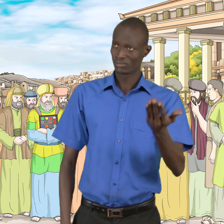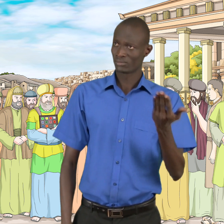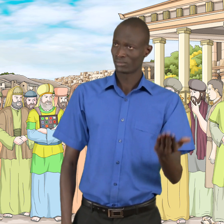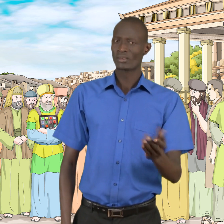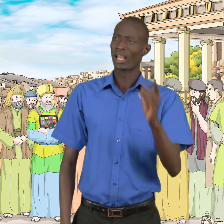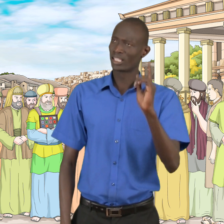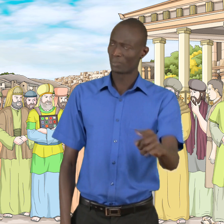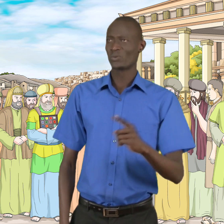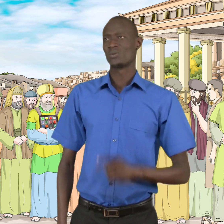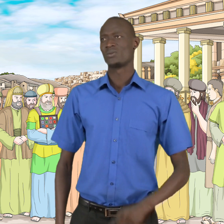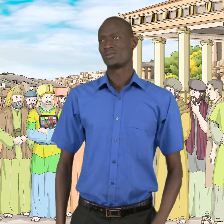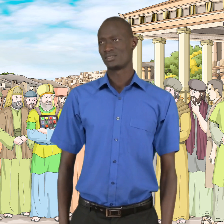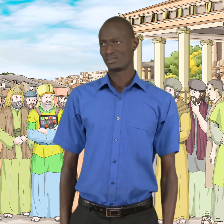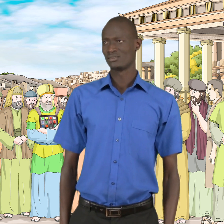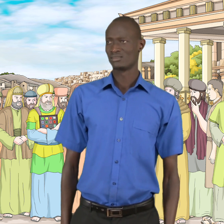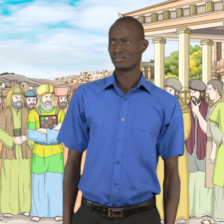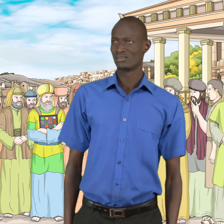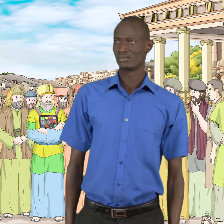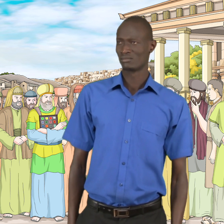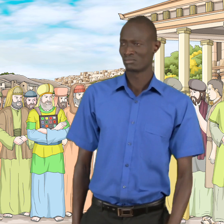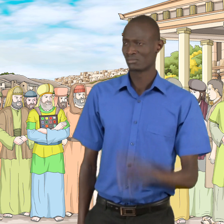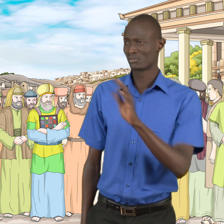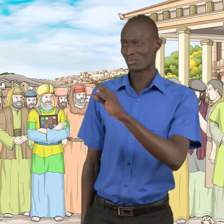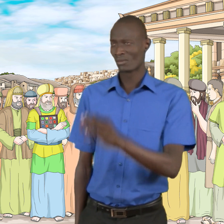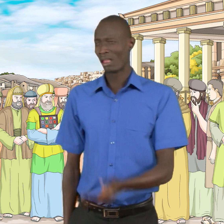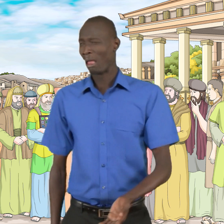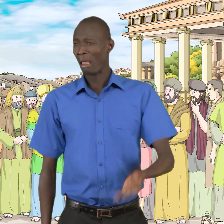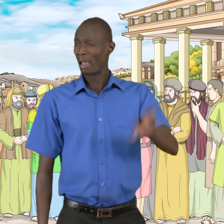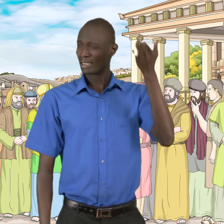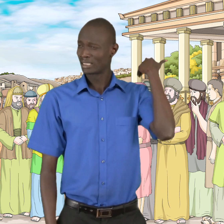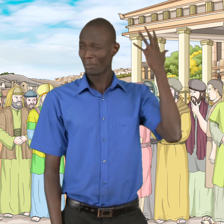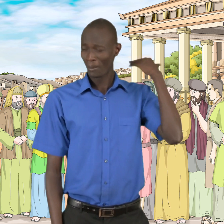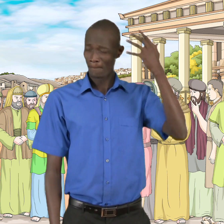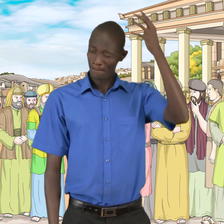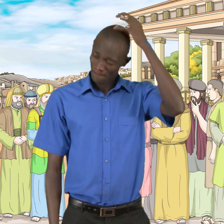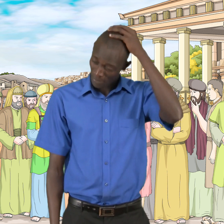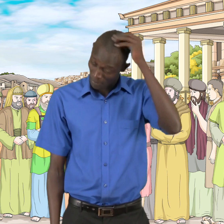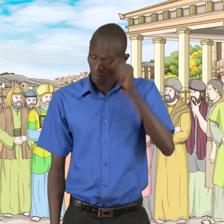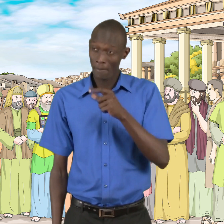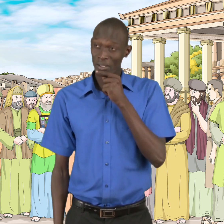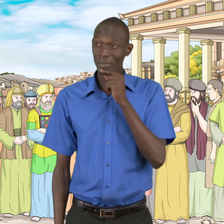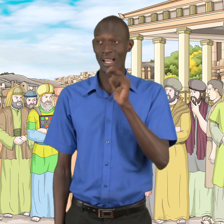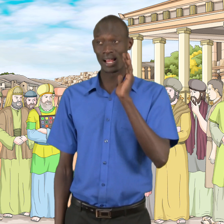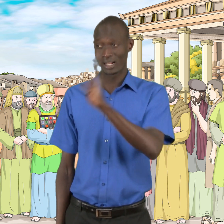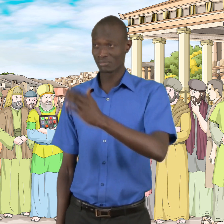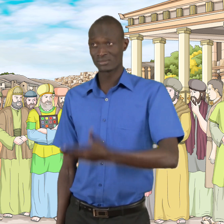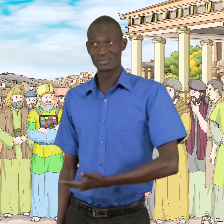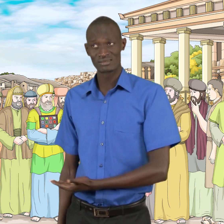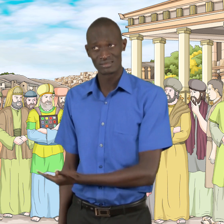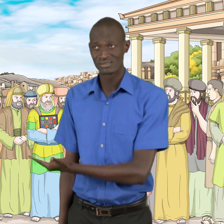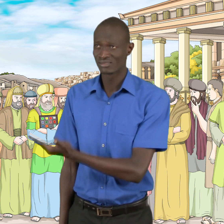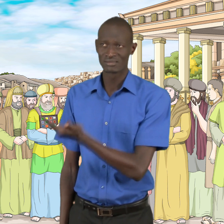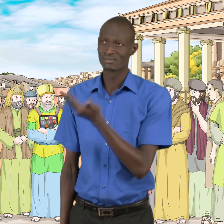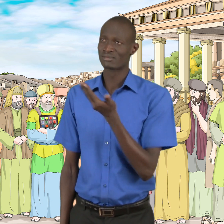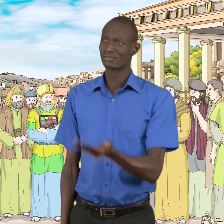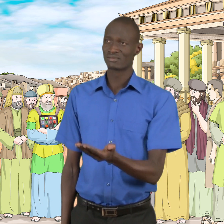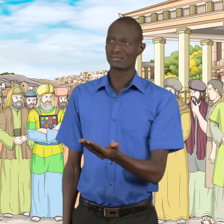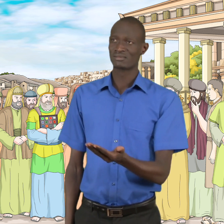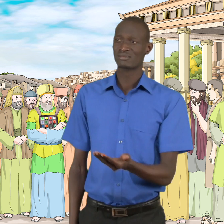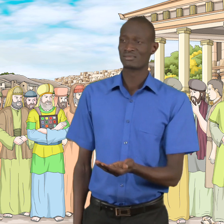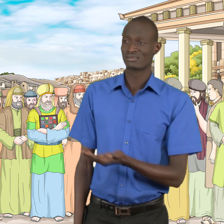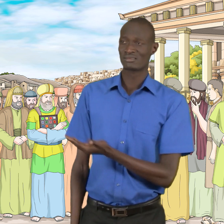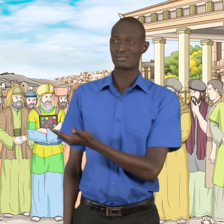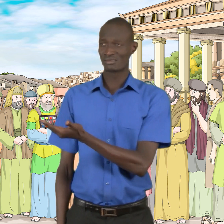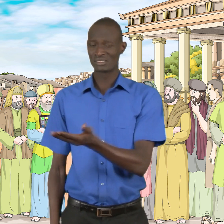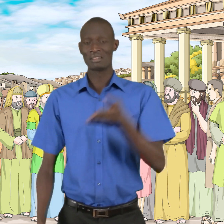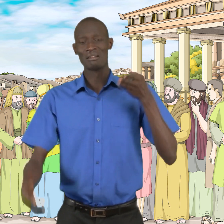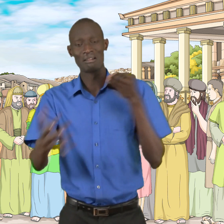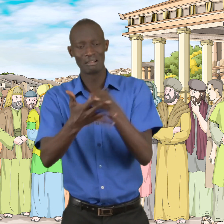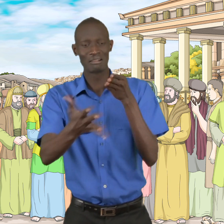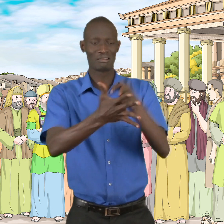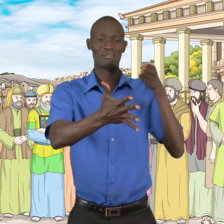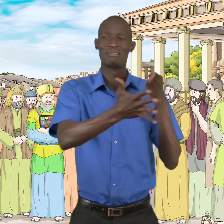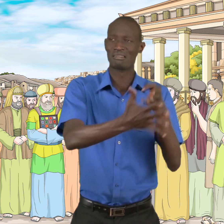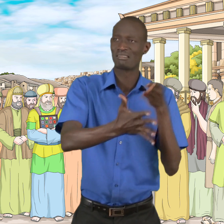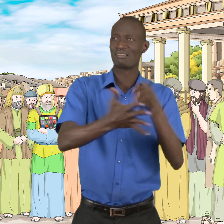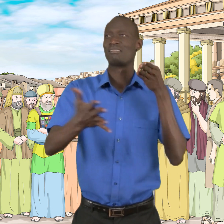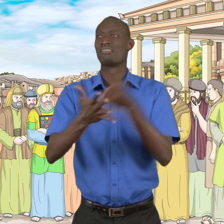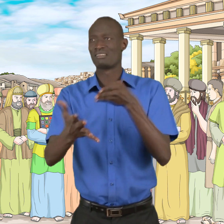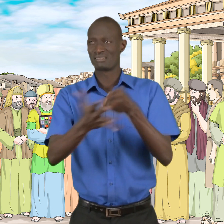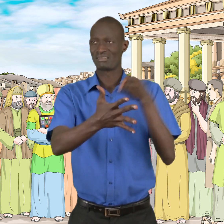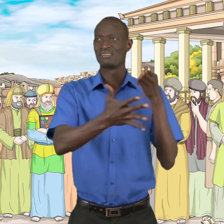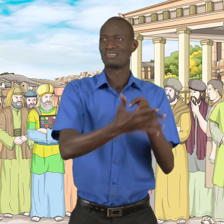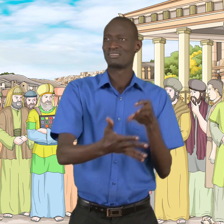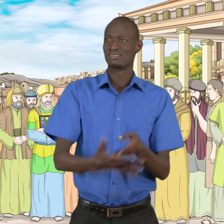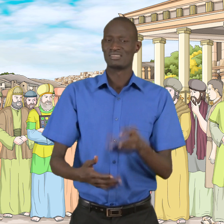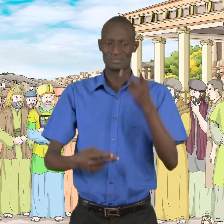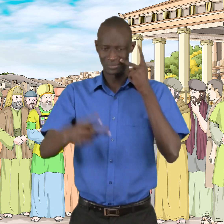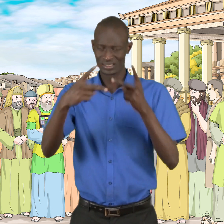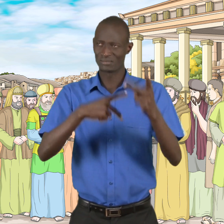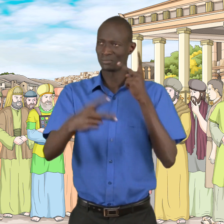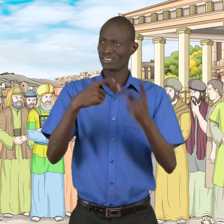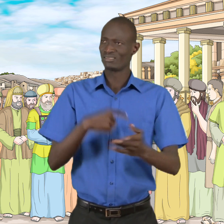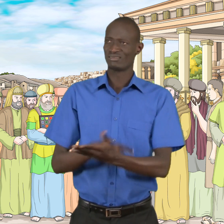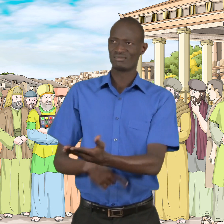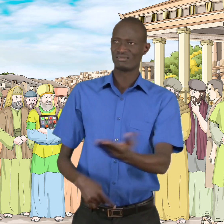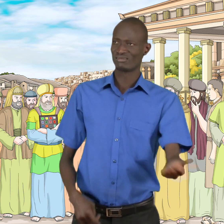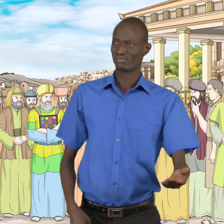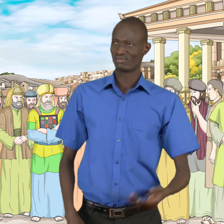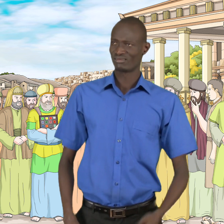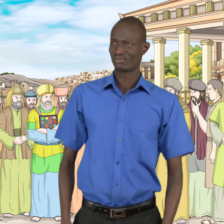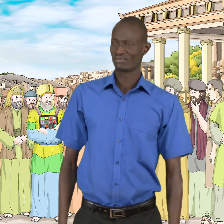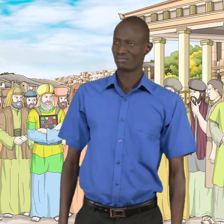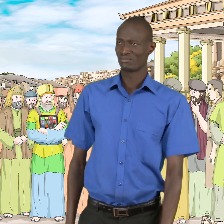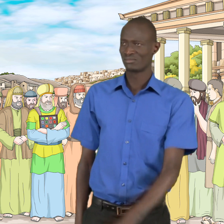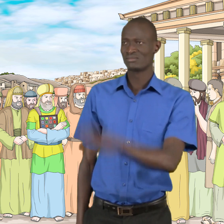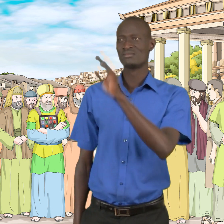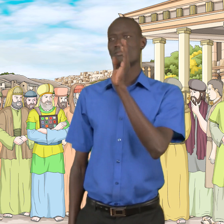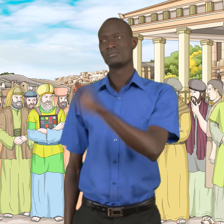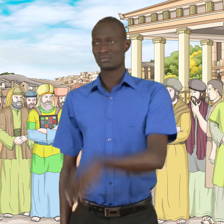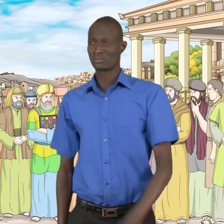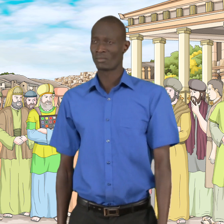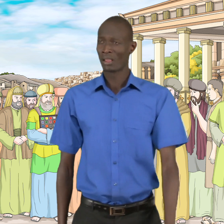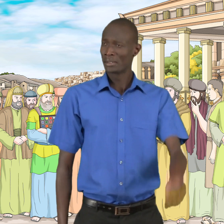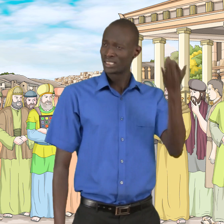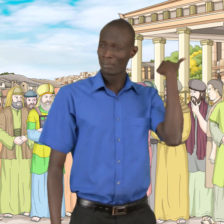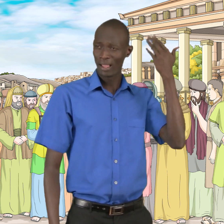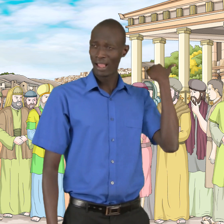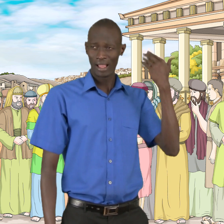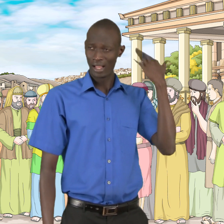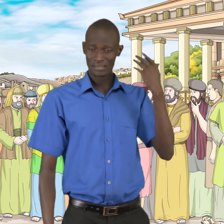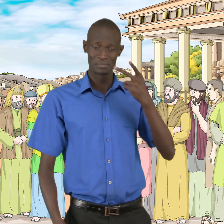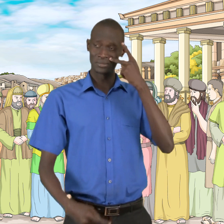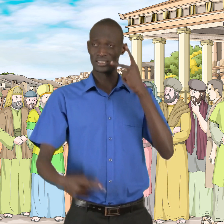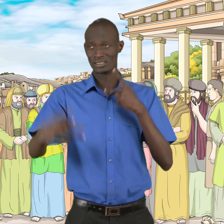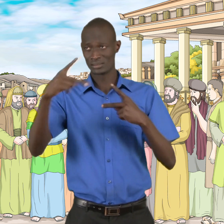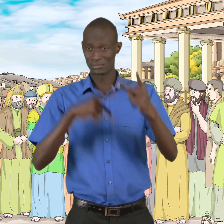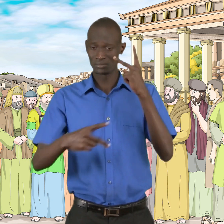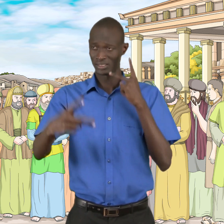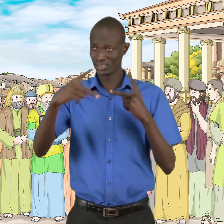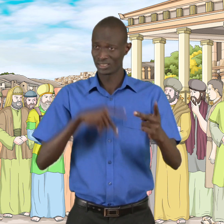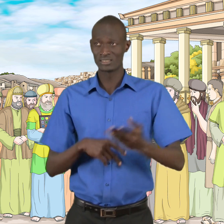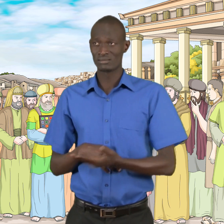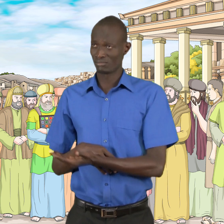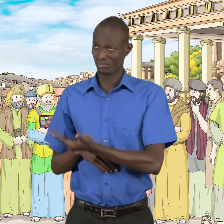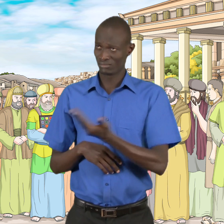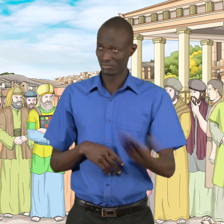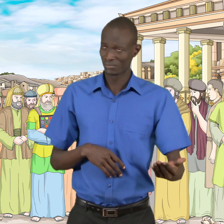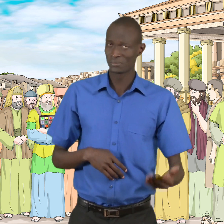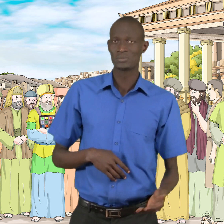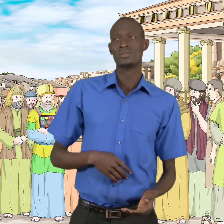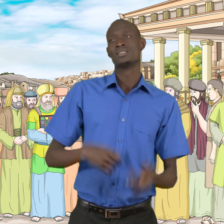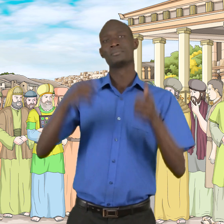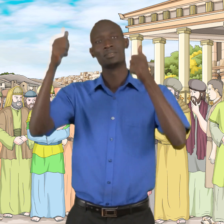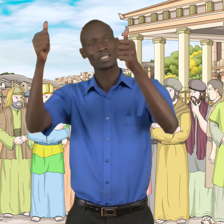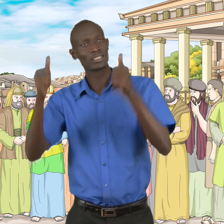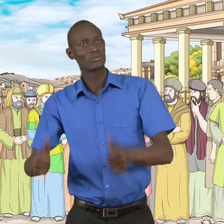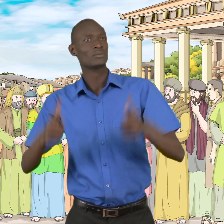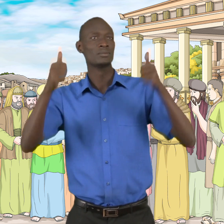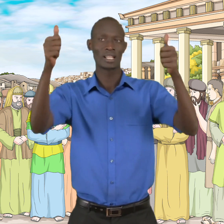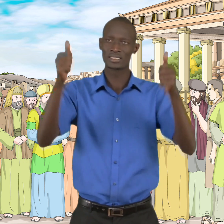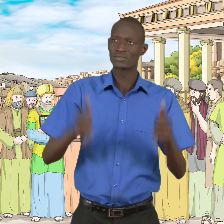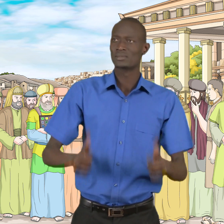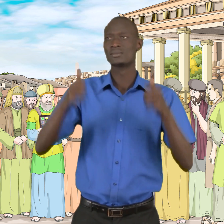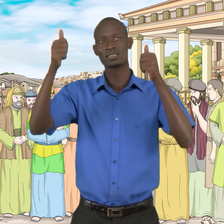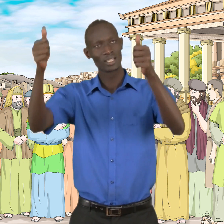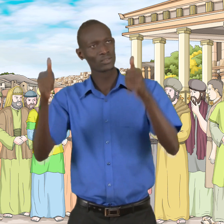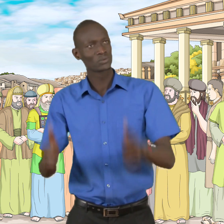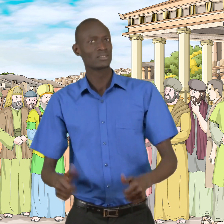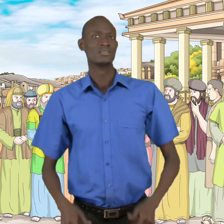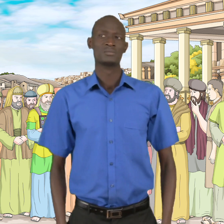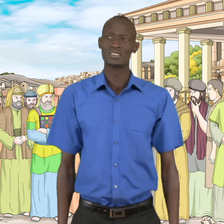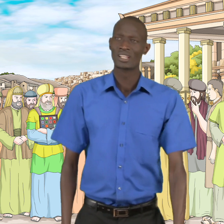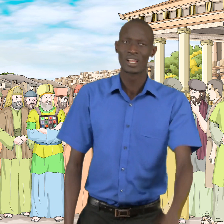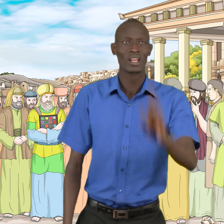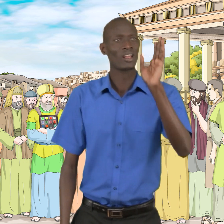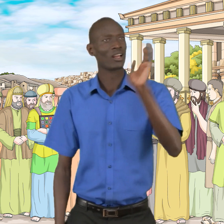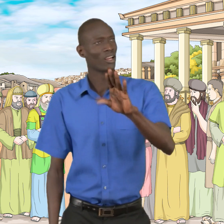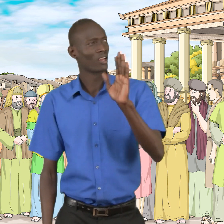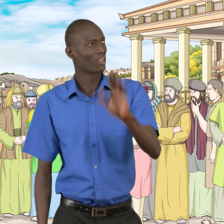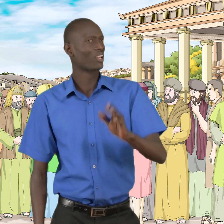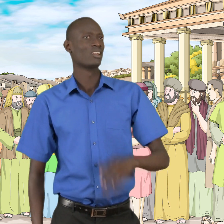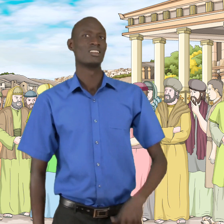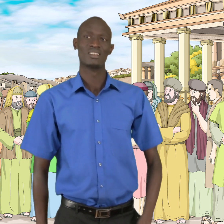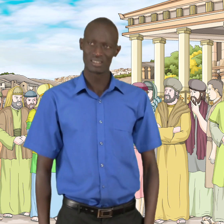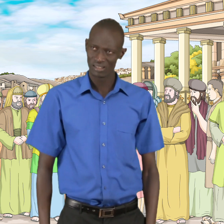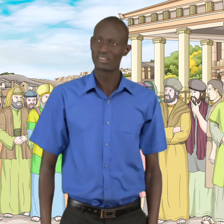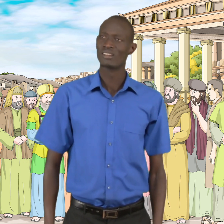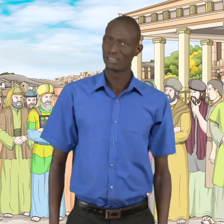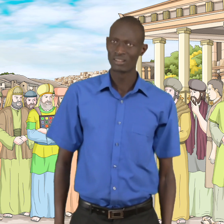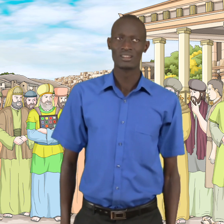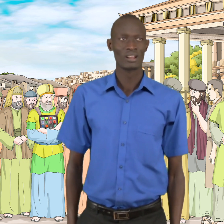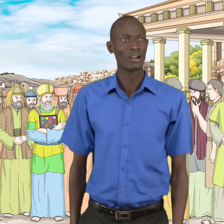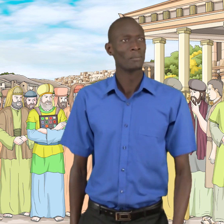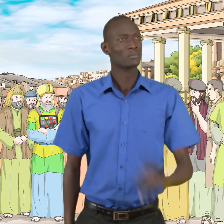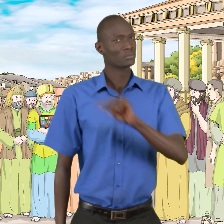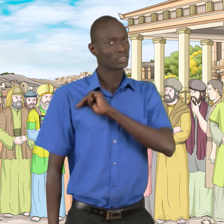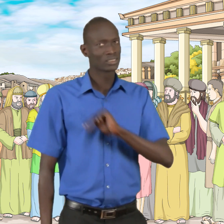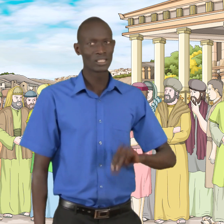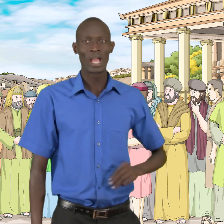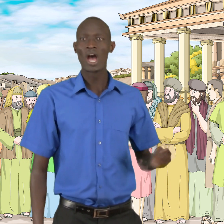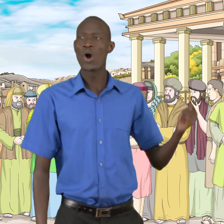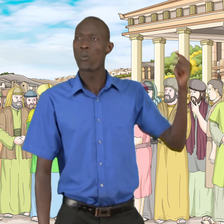Which of the prophets did your fathers fail to persecute?